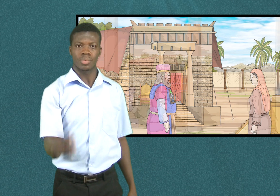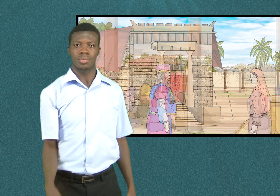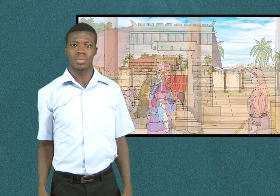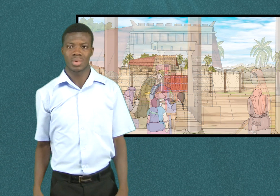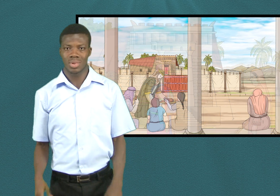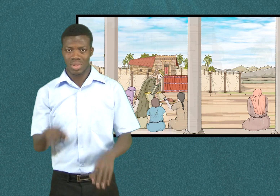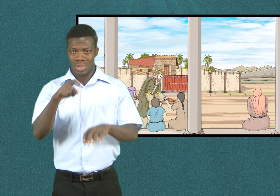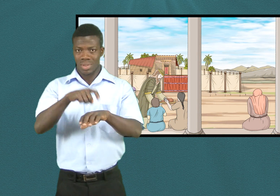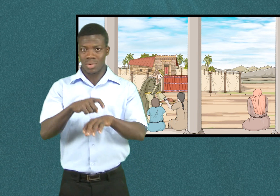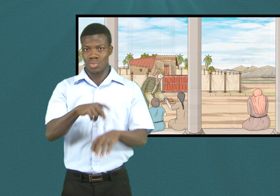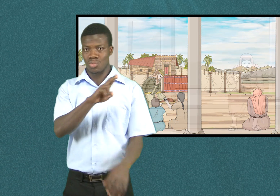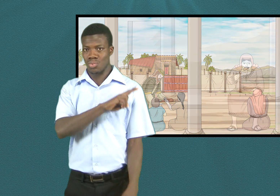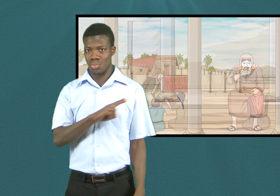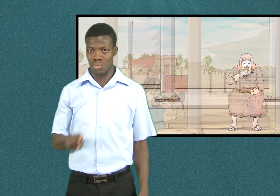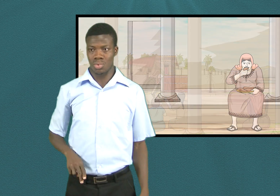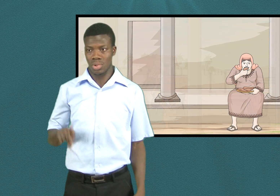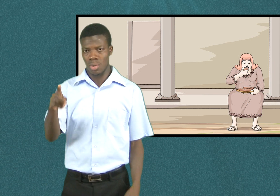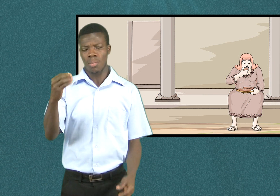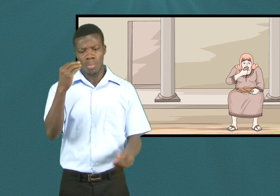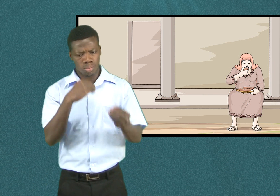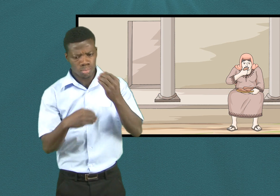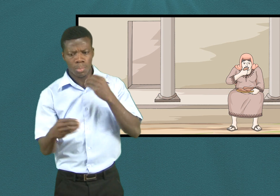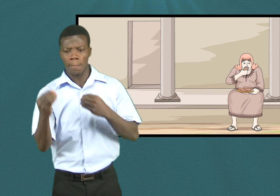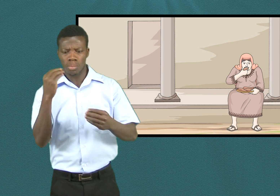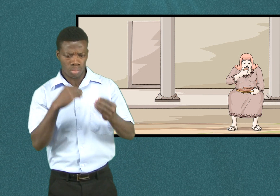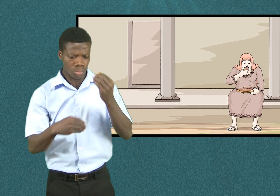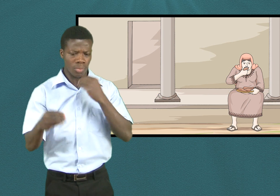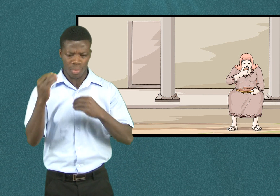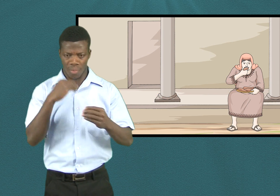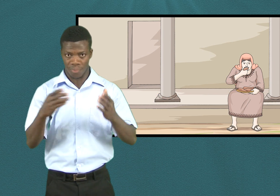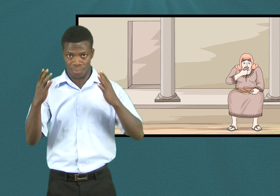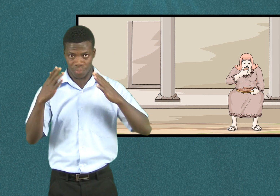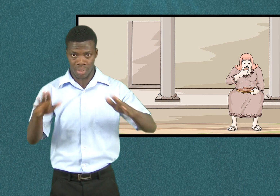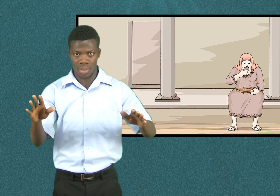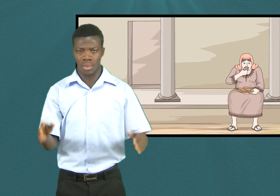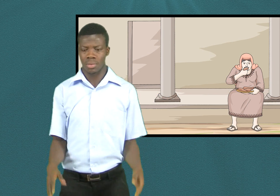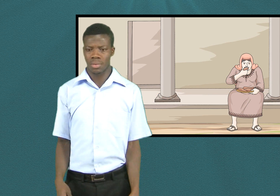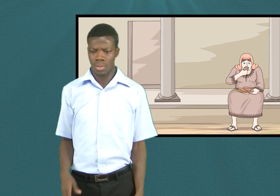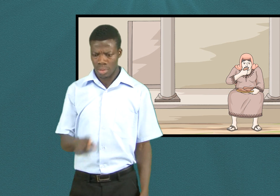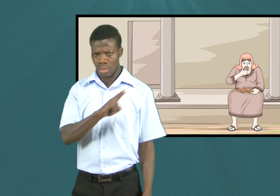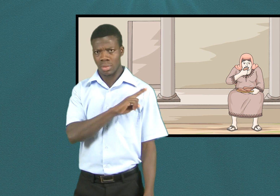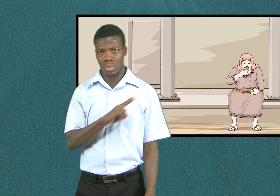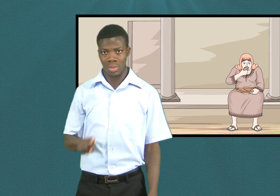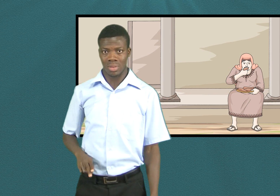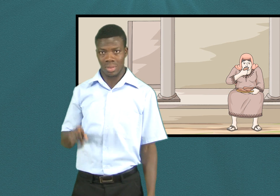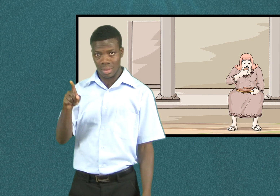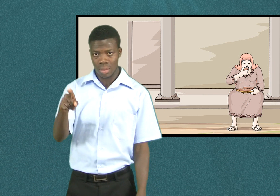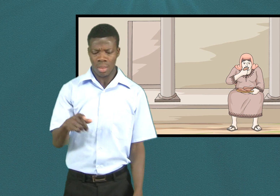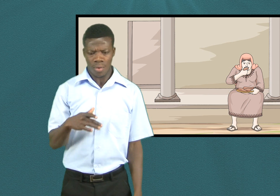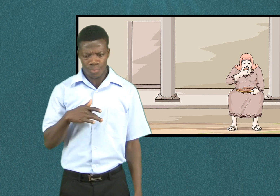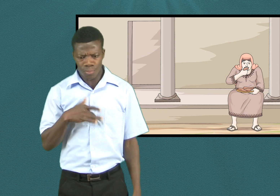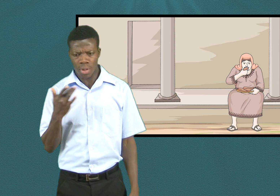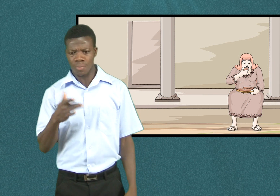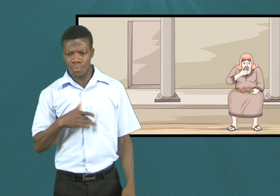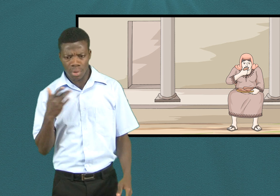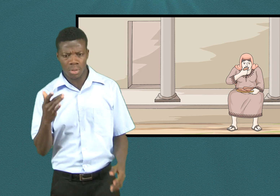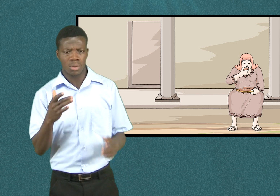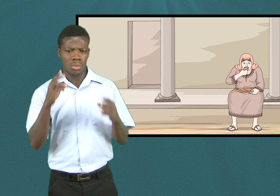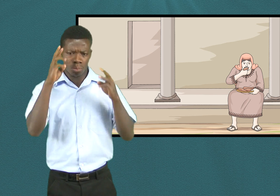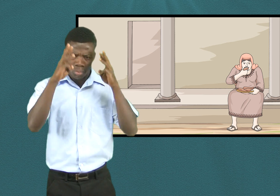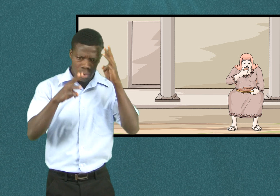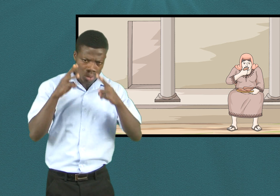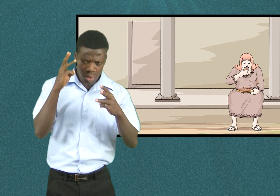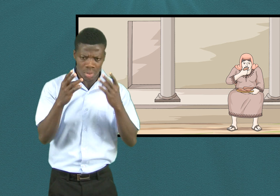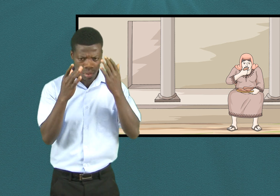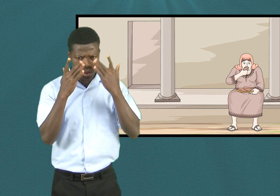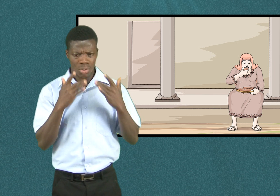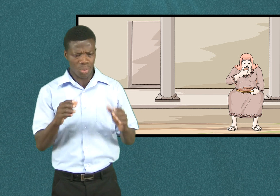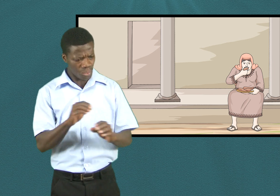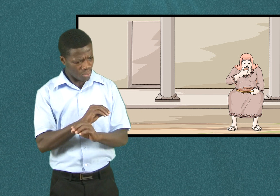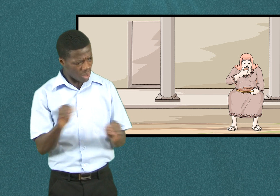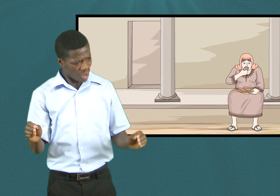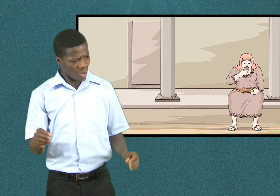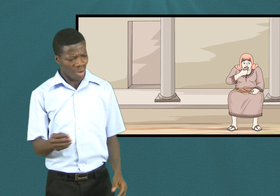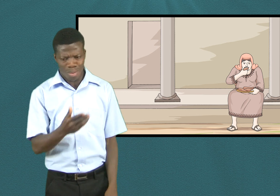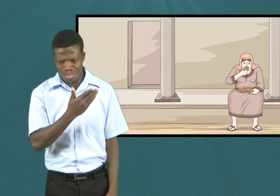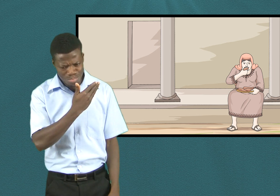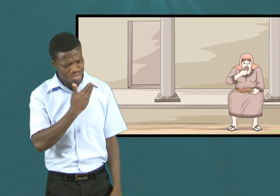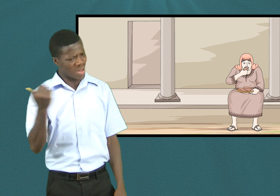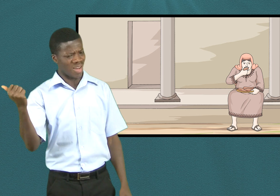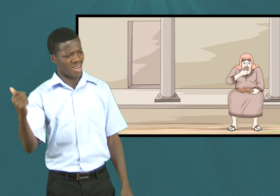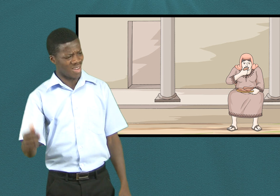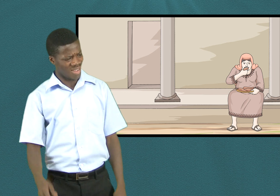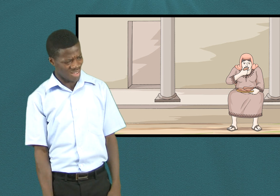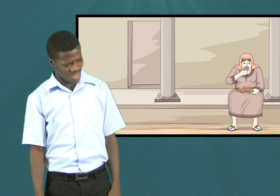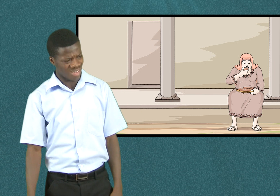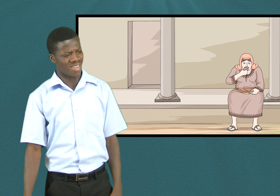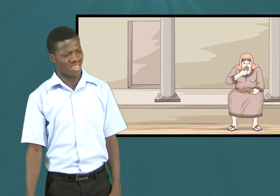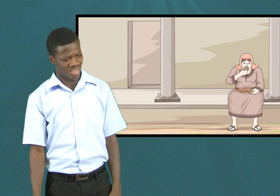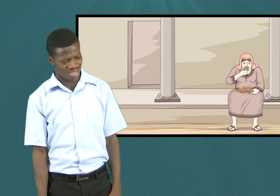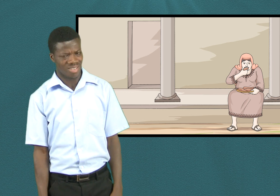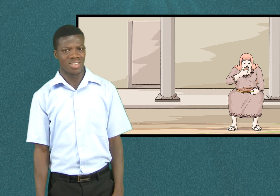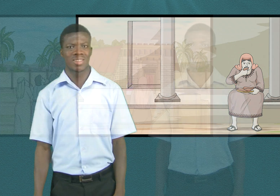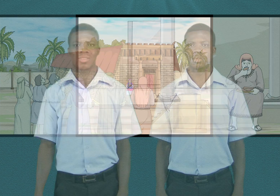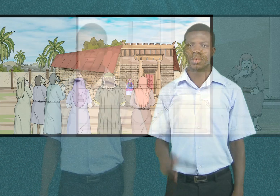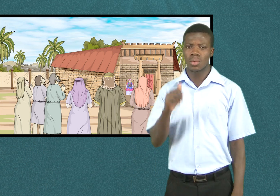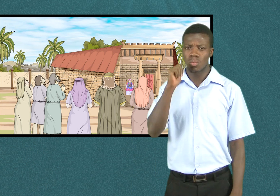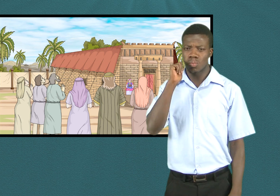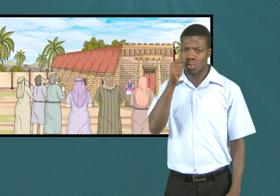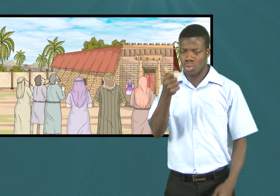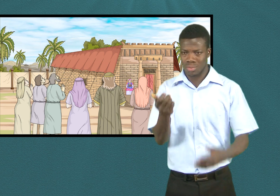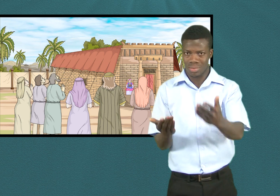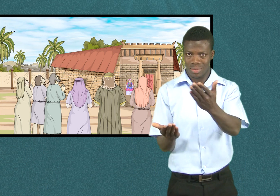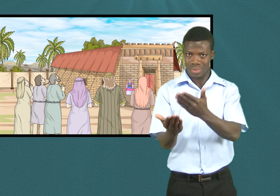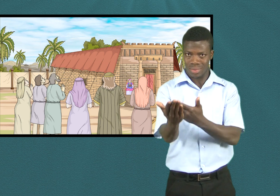Then she went on her way, and she began eating again, and her face was no longer downcast.